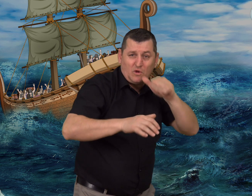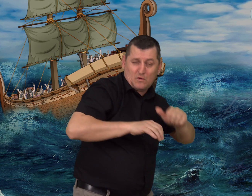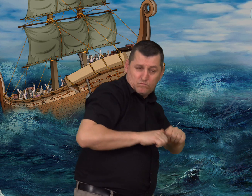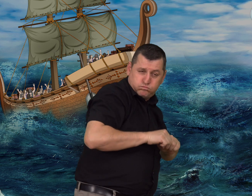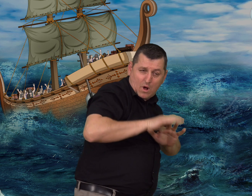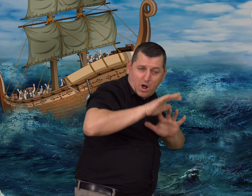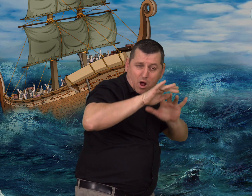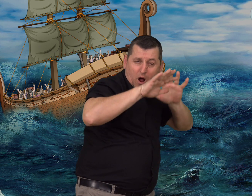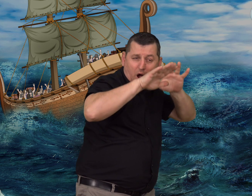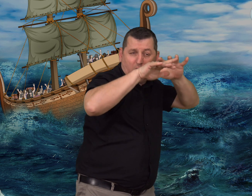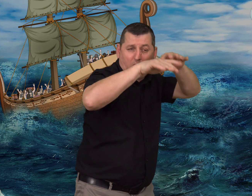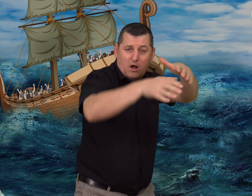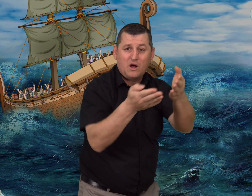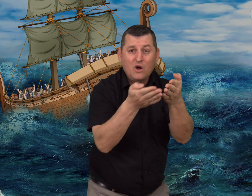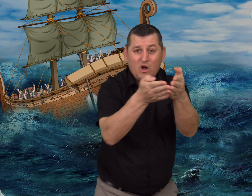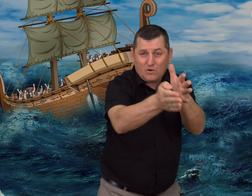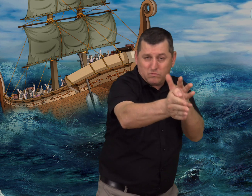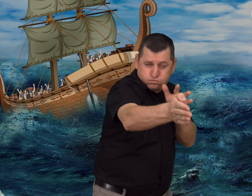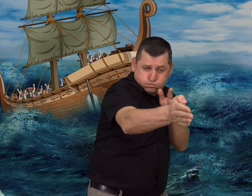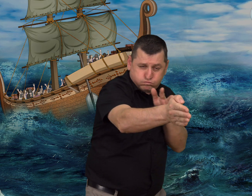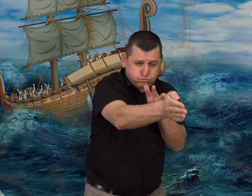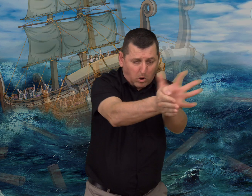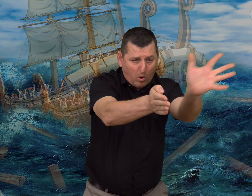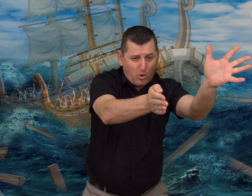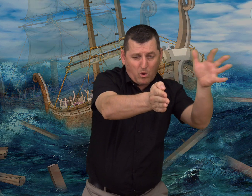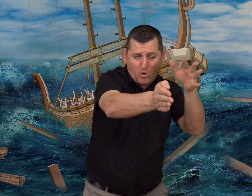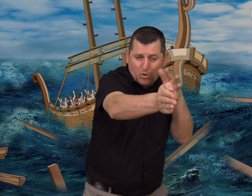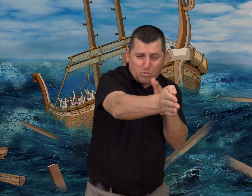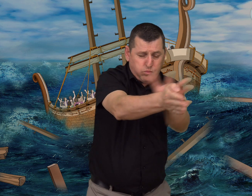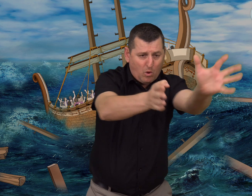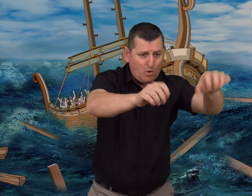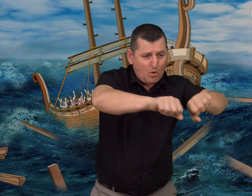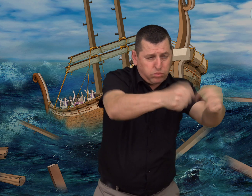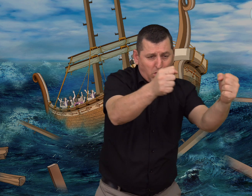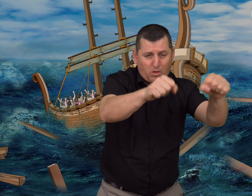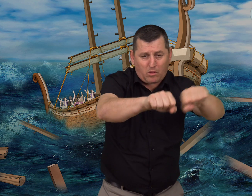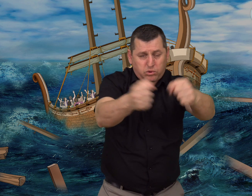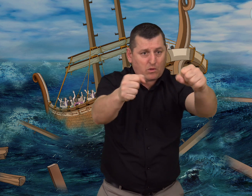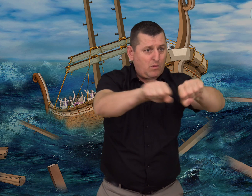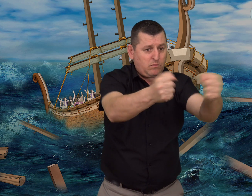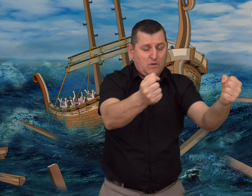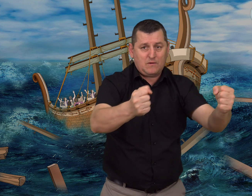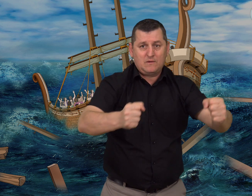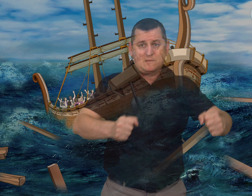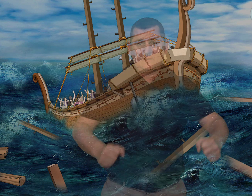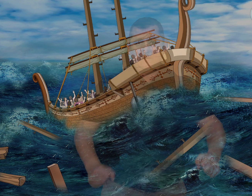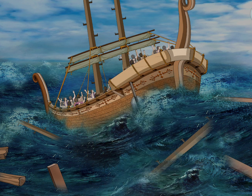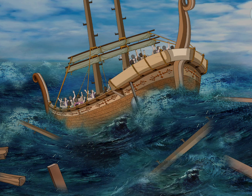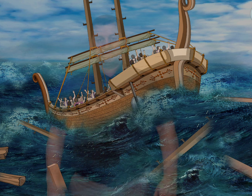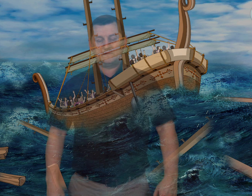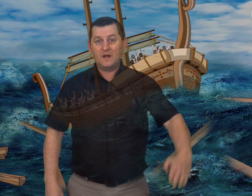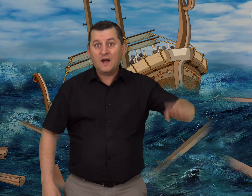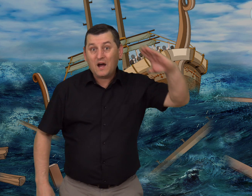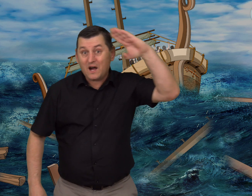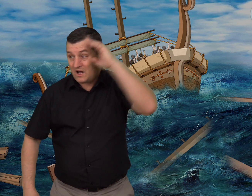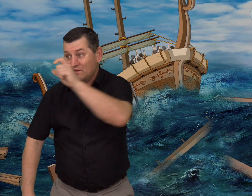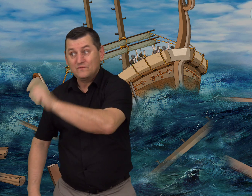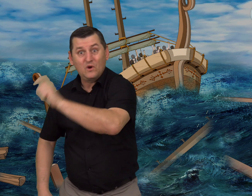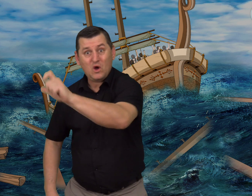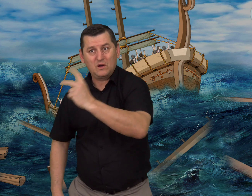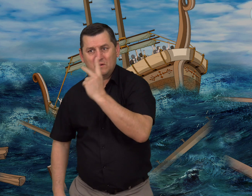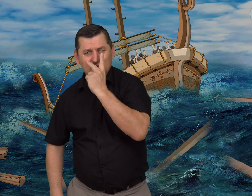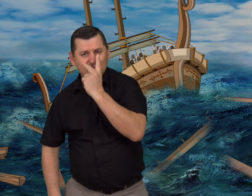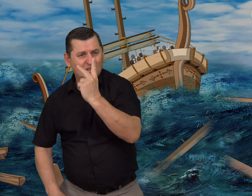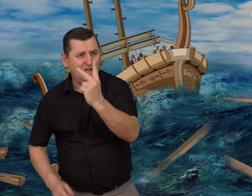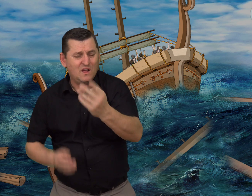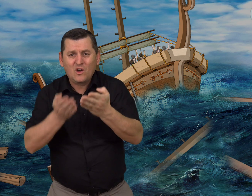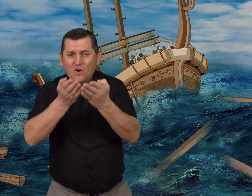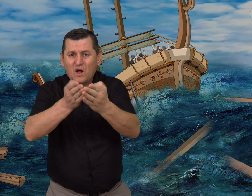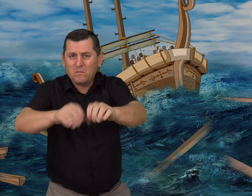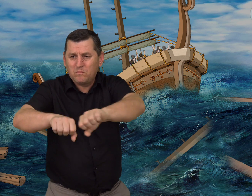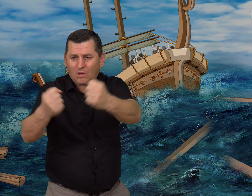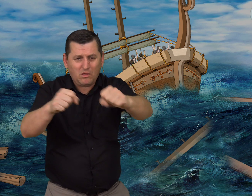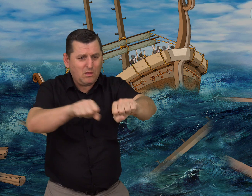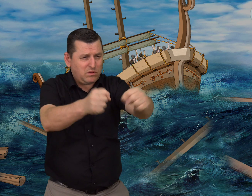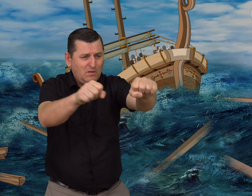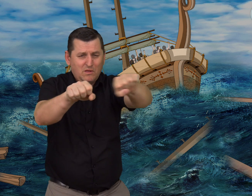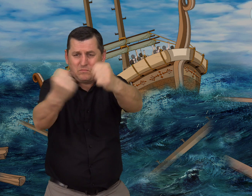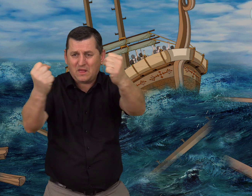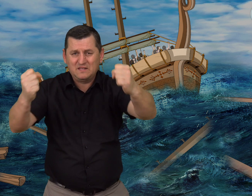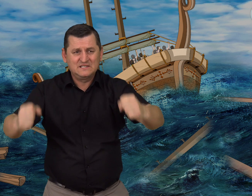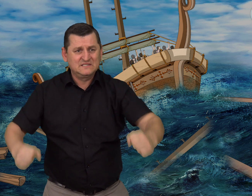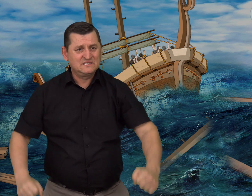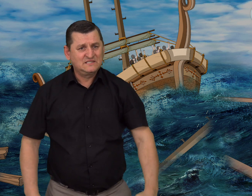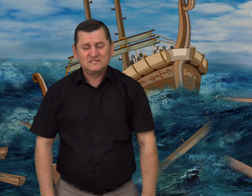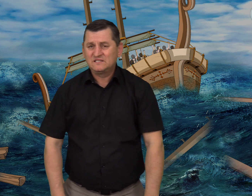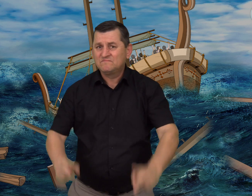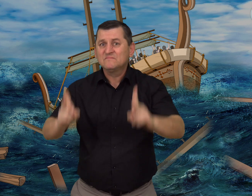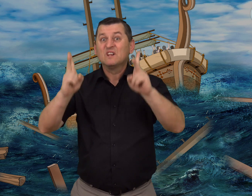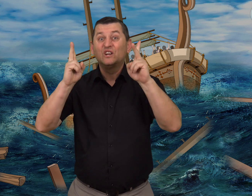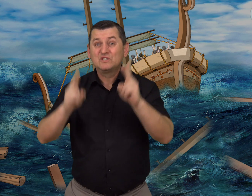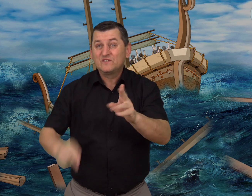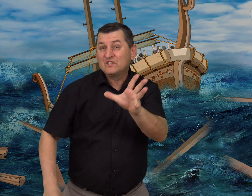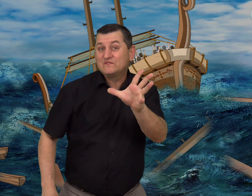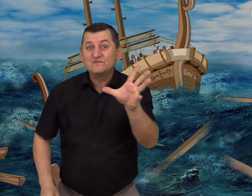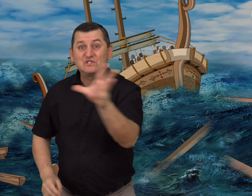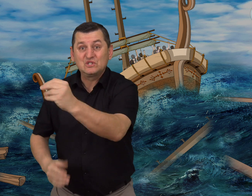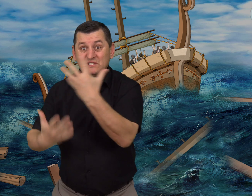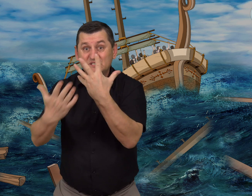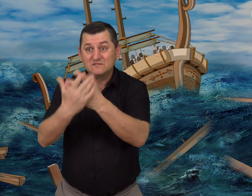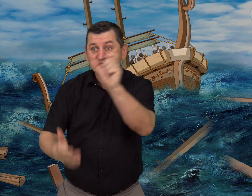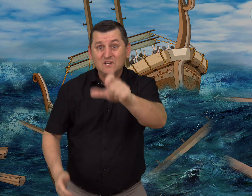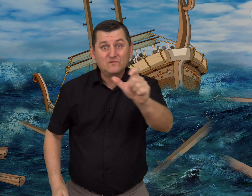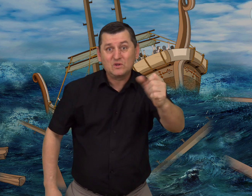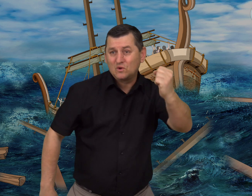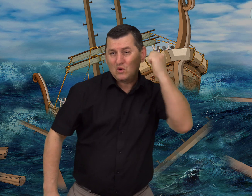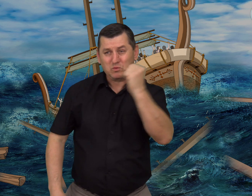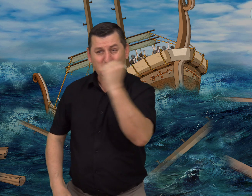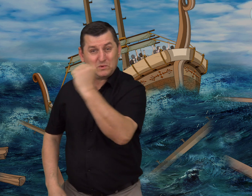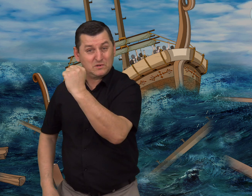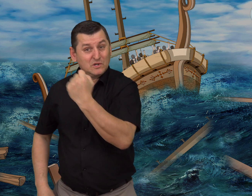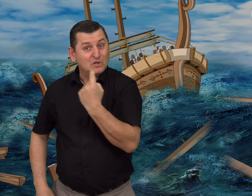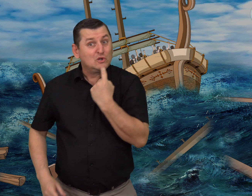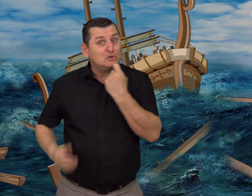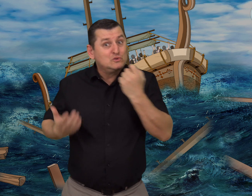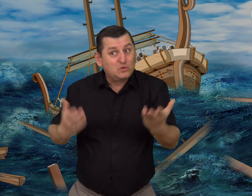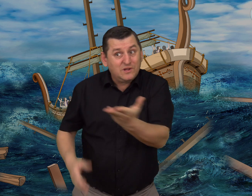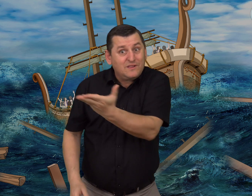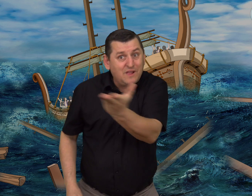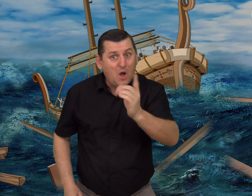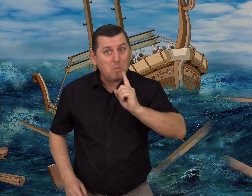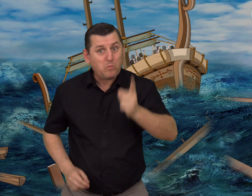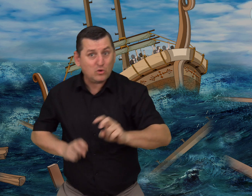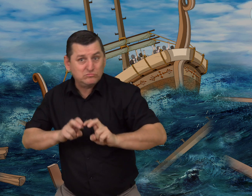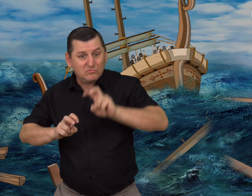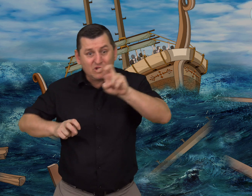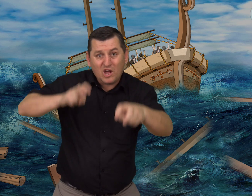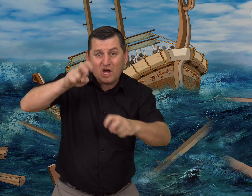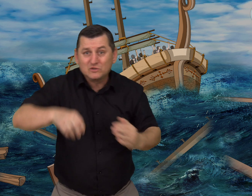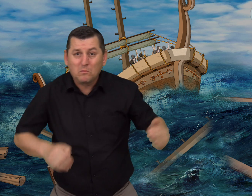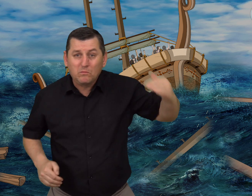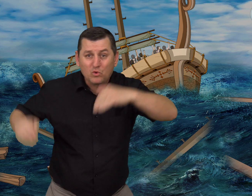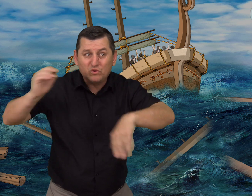The bow stuck fast and would not move, and the stern was being broken up by the pounding of the waves.